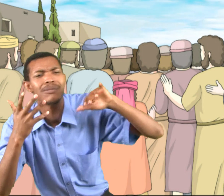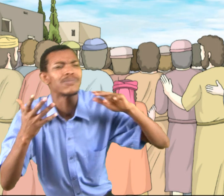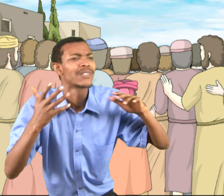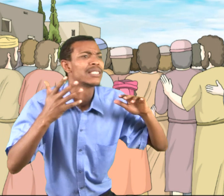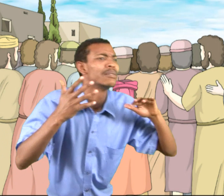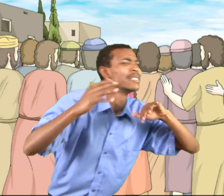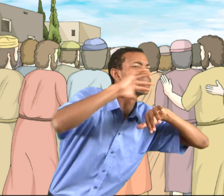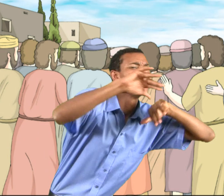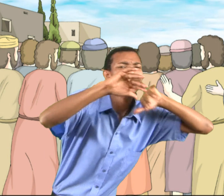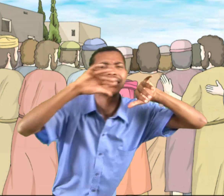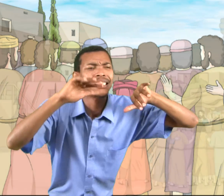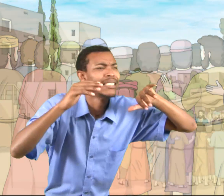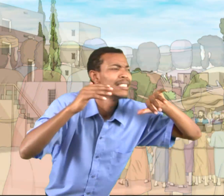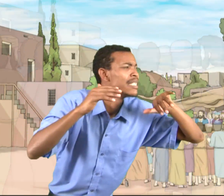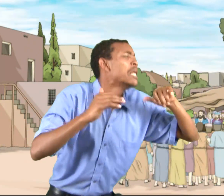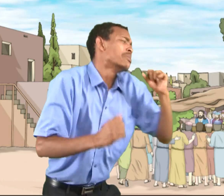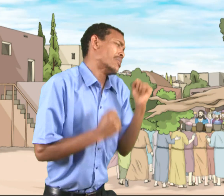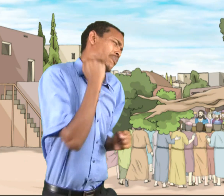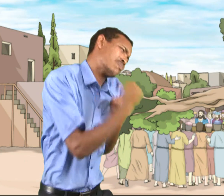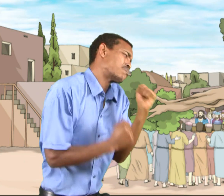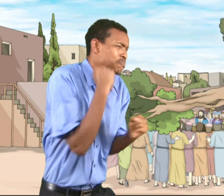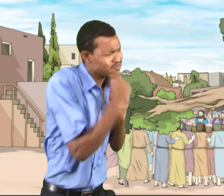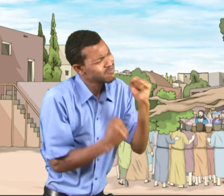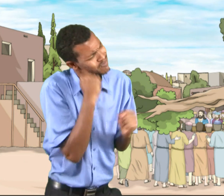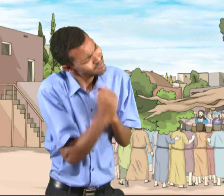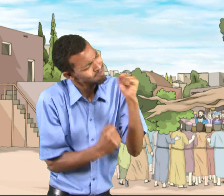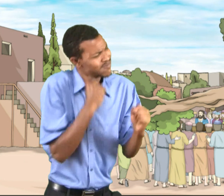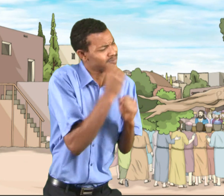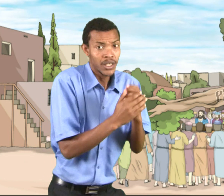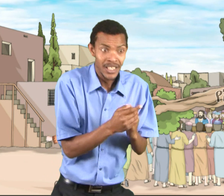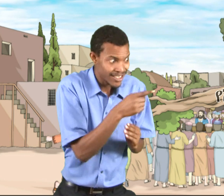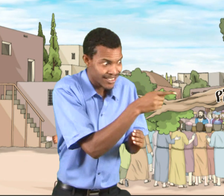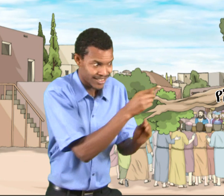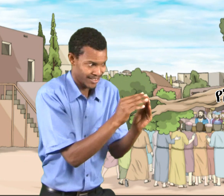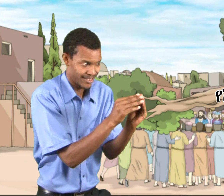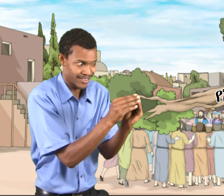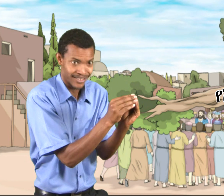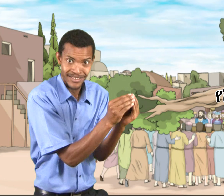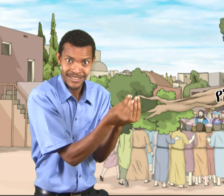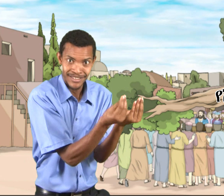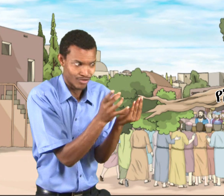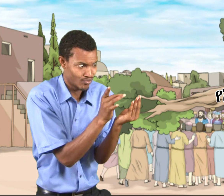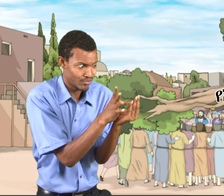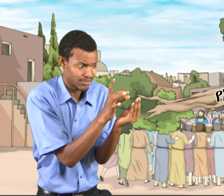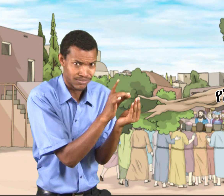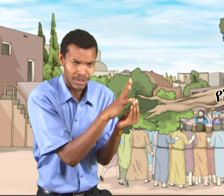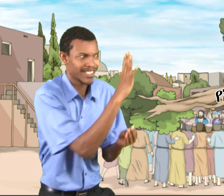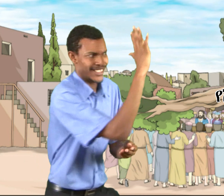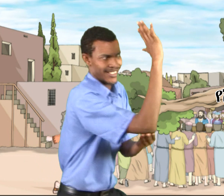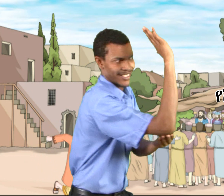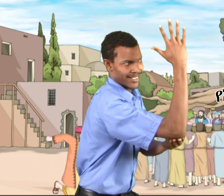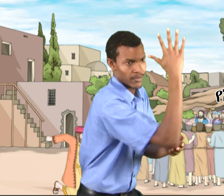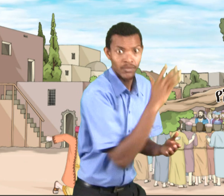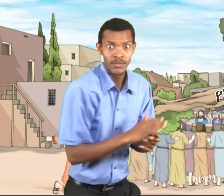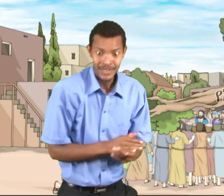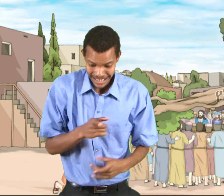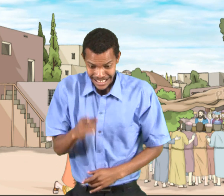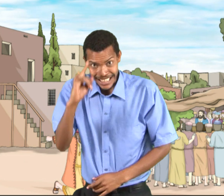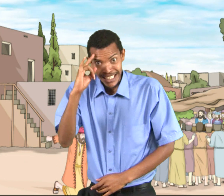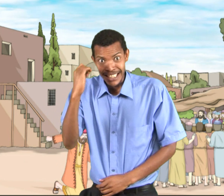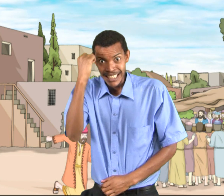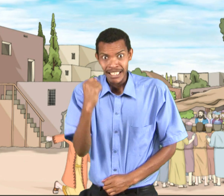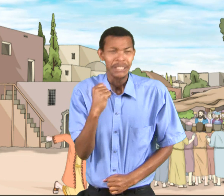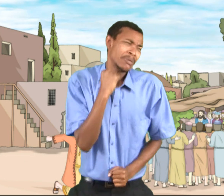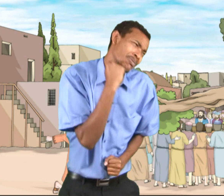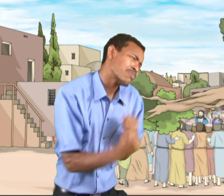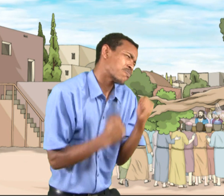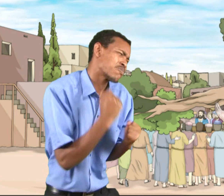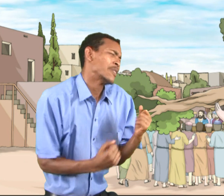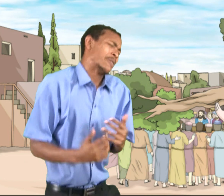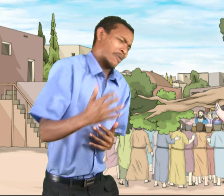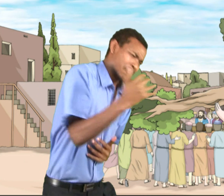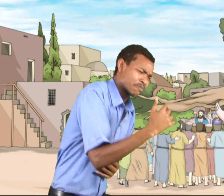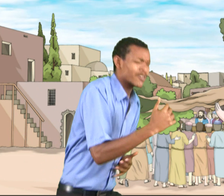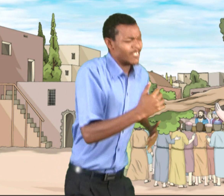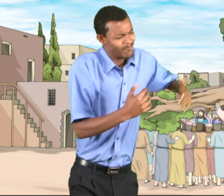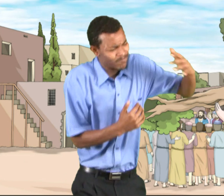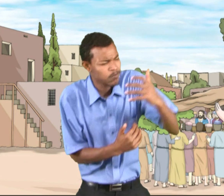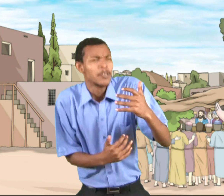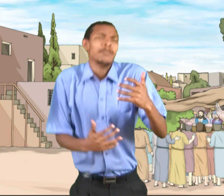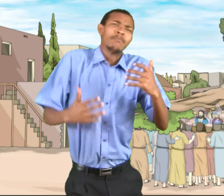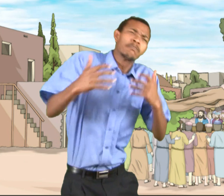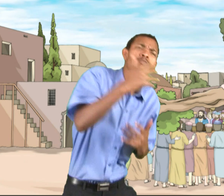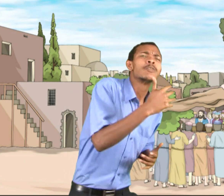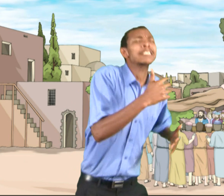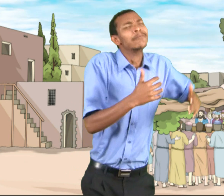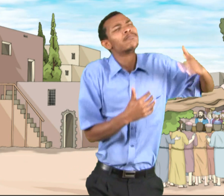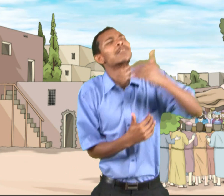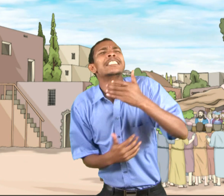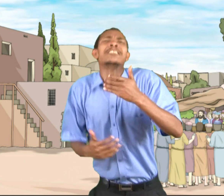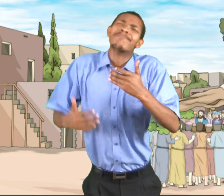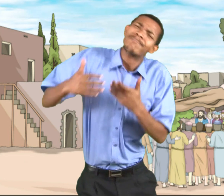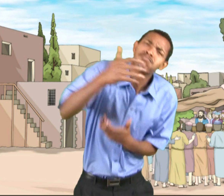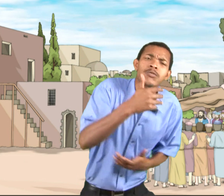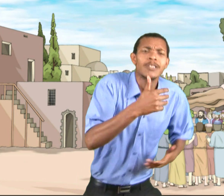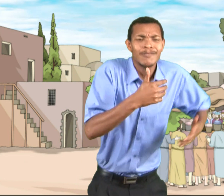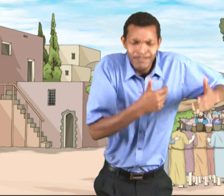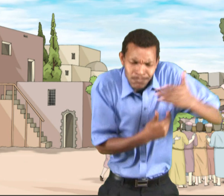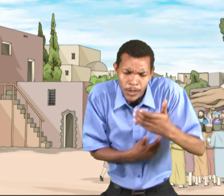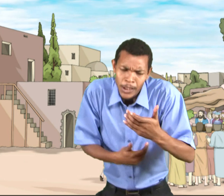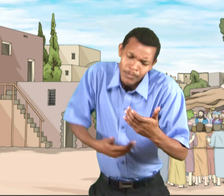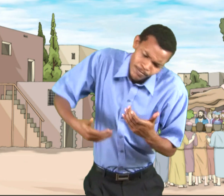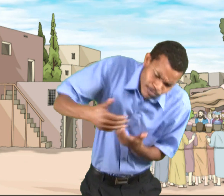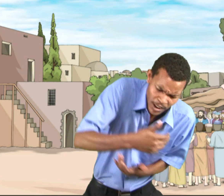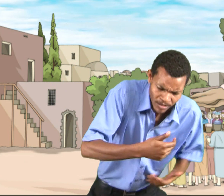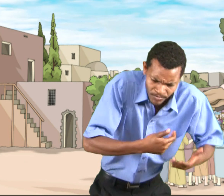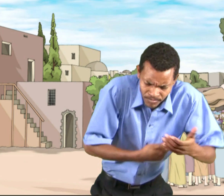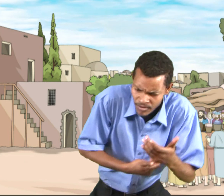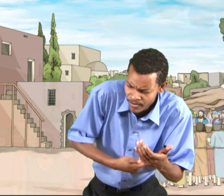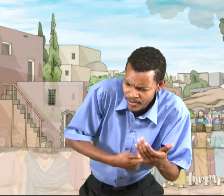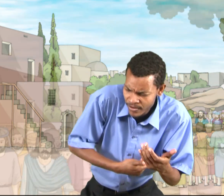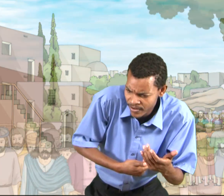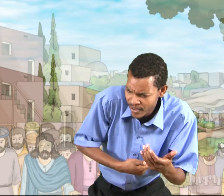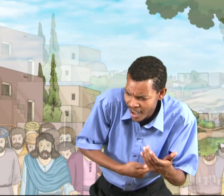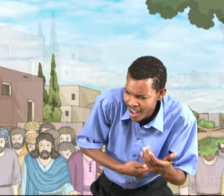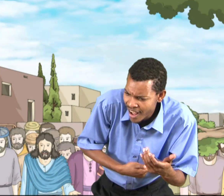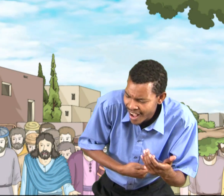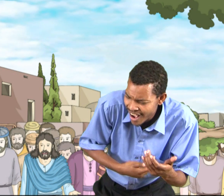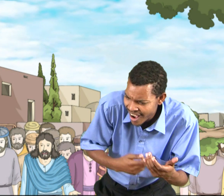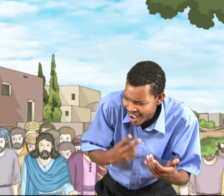So he ran on ahead and climbed a sycamore tree to see Him, since Jesus was about to pass that way.